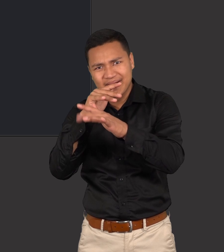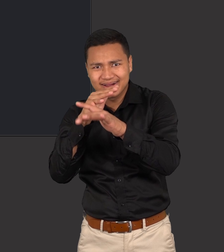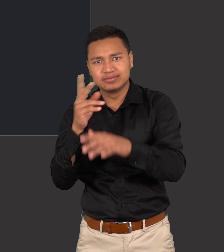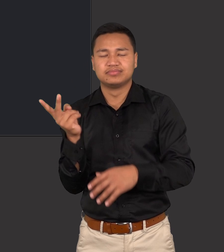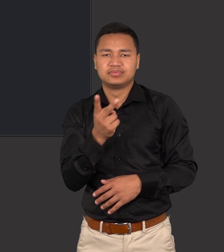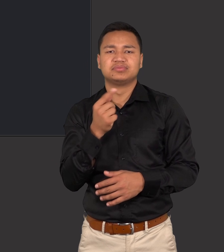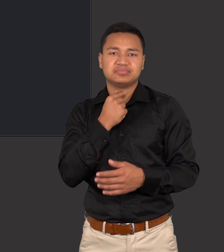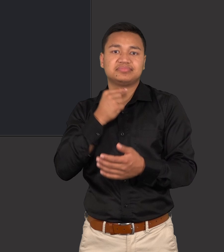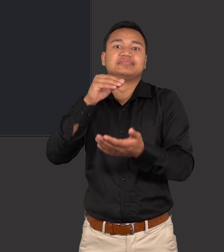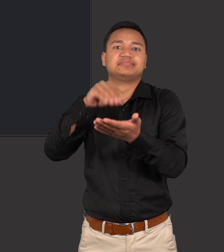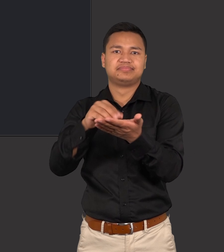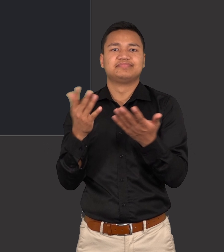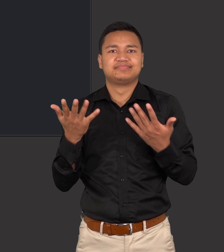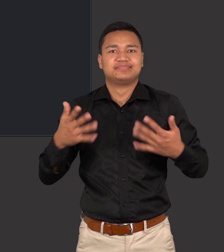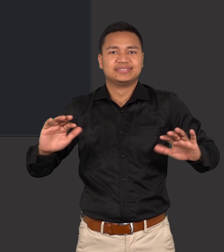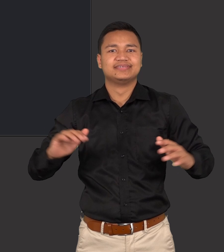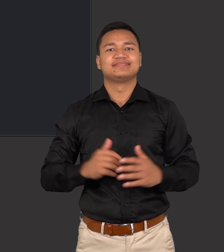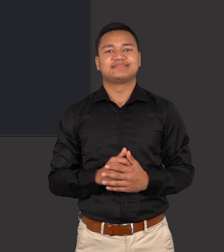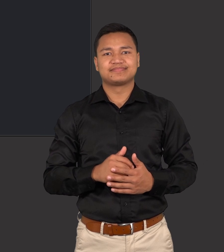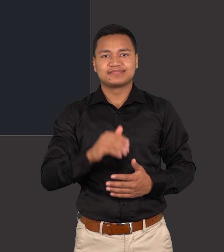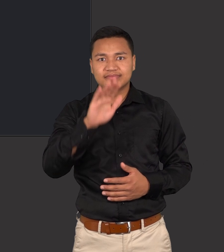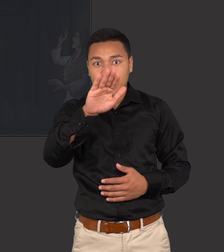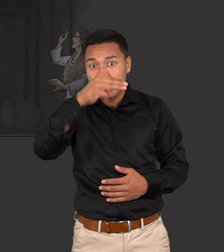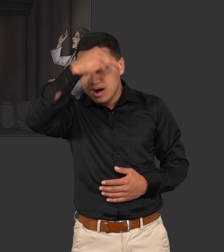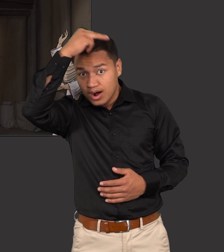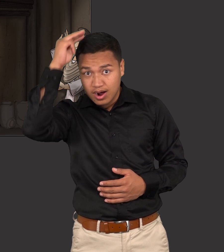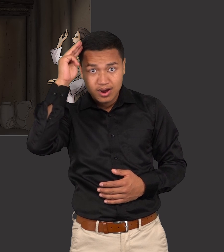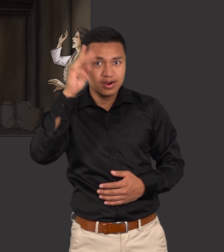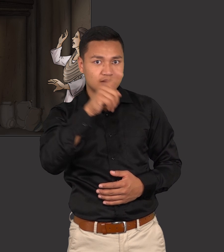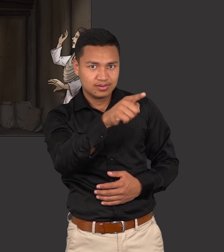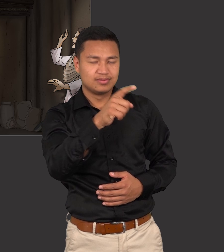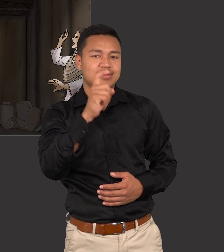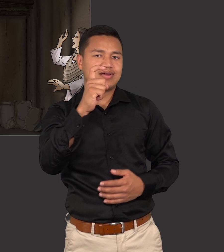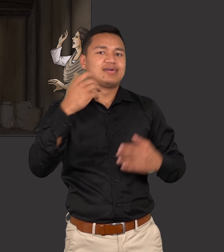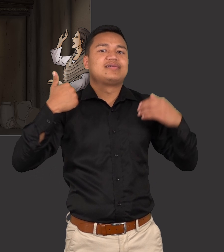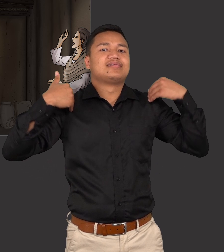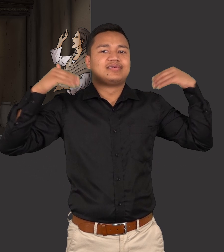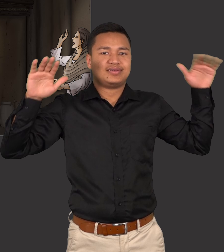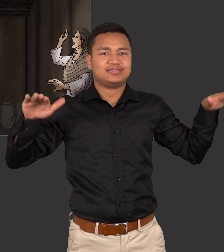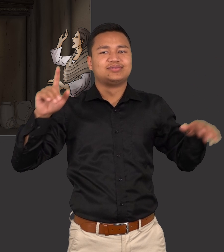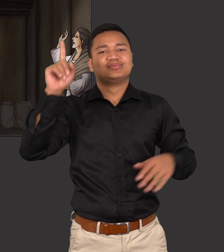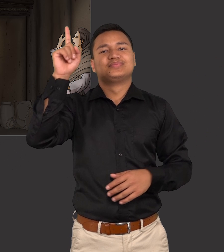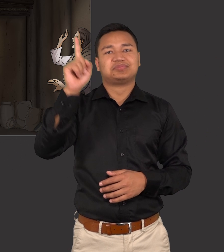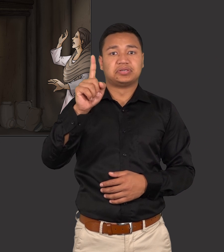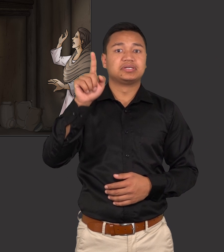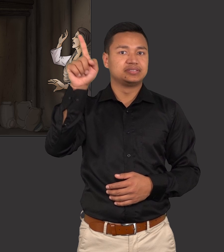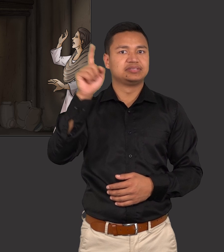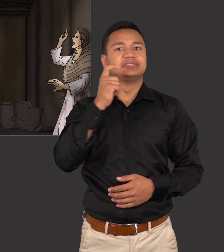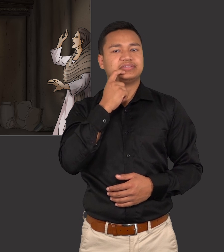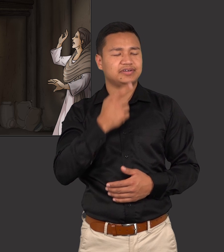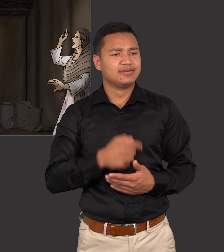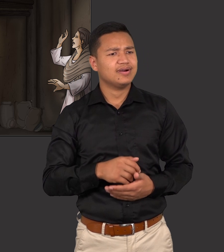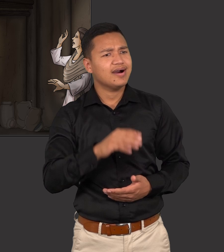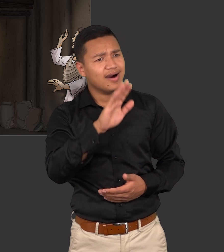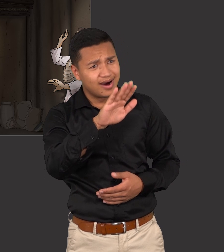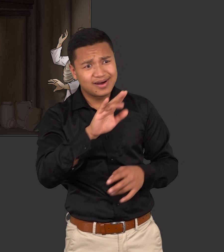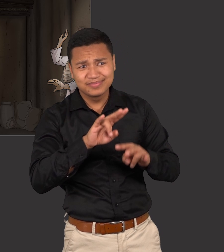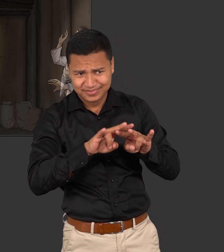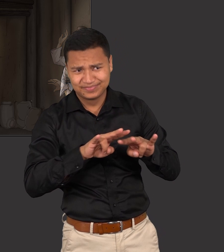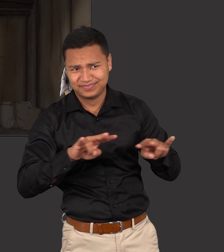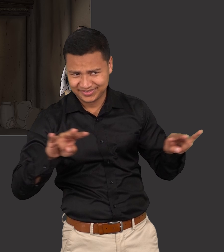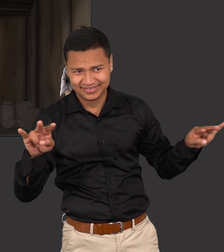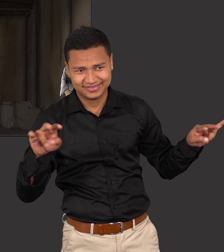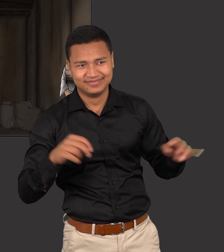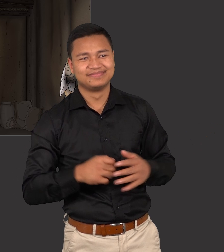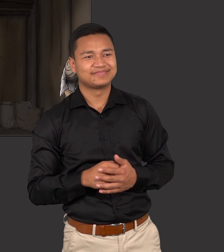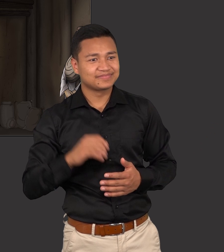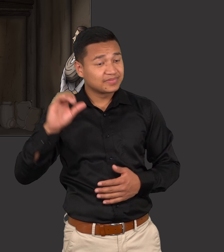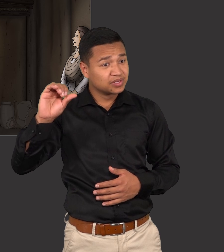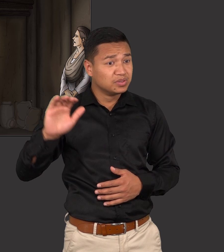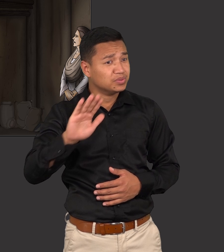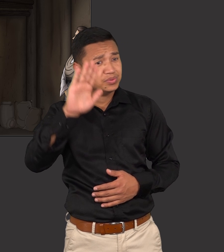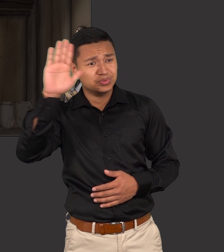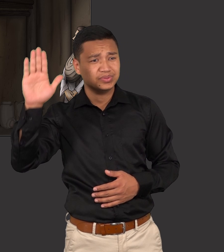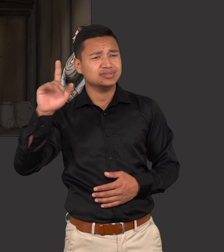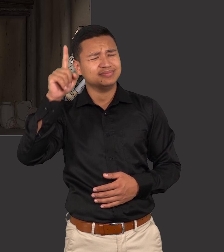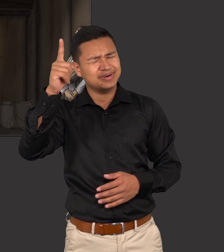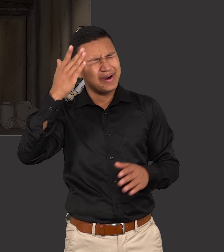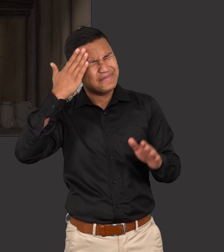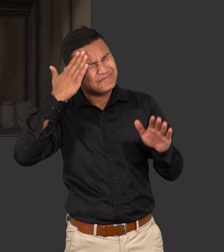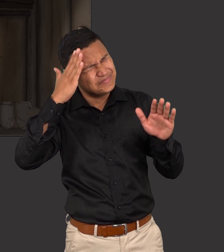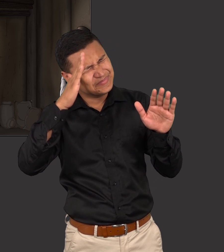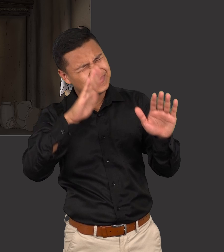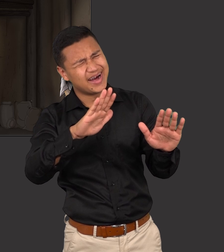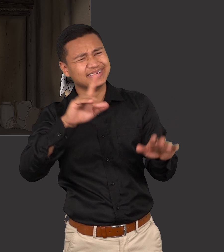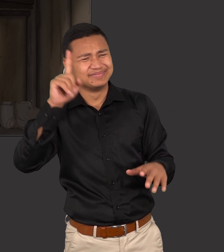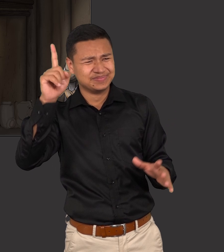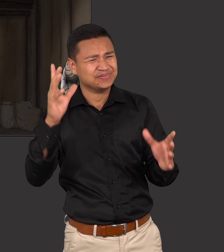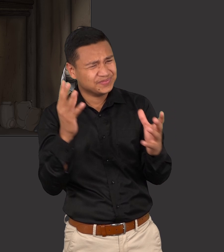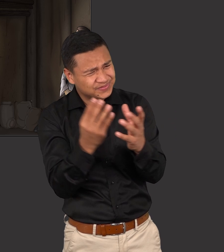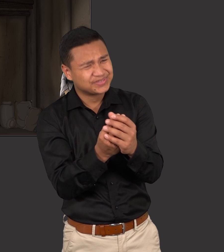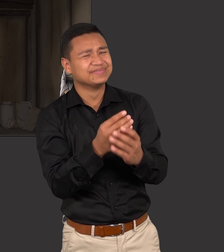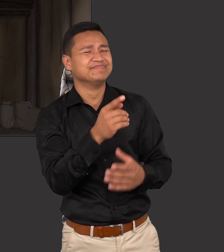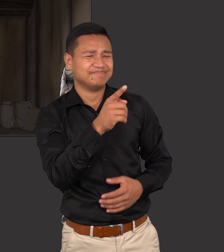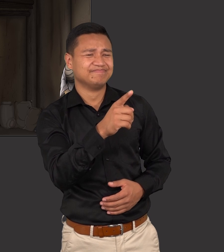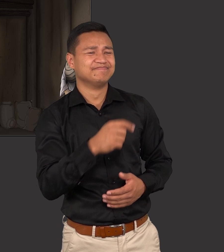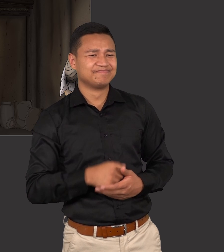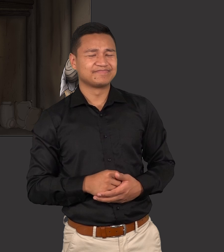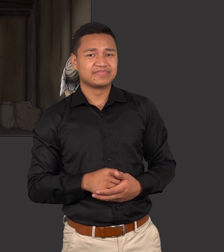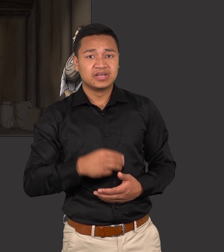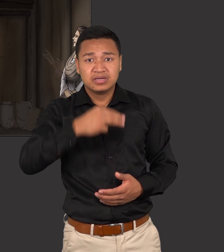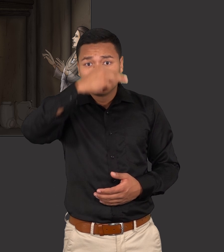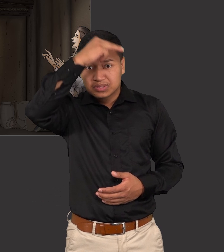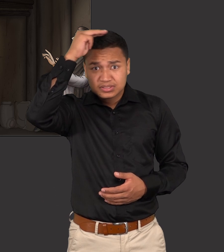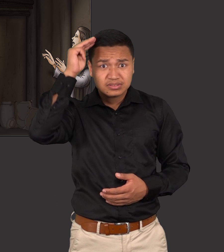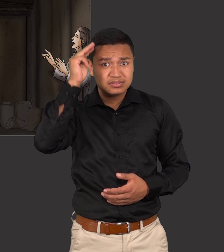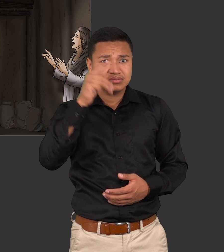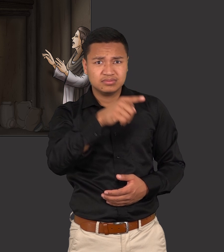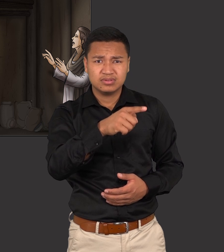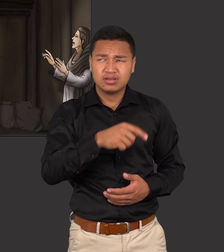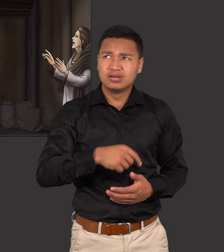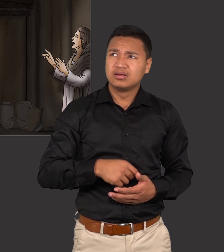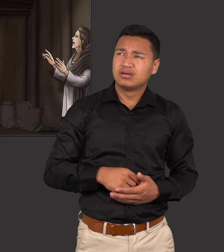The angel appeared to her and said, “Greetings, you who are highly favored! The Lord is with you.”